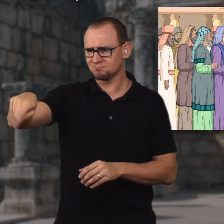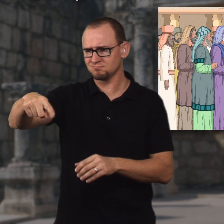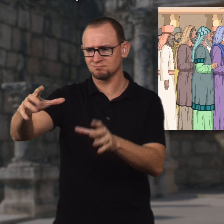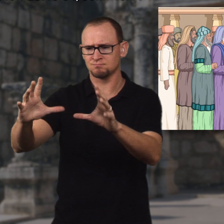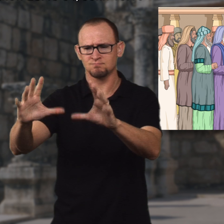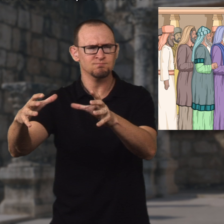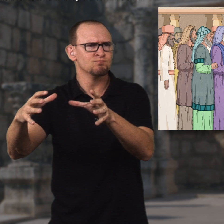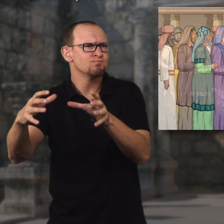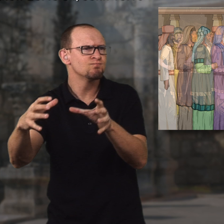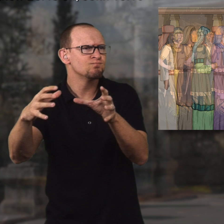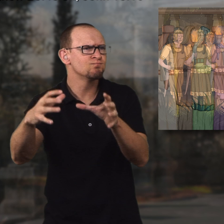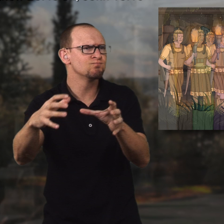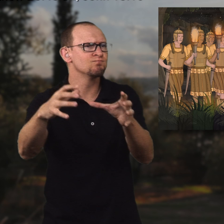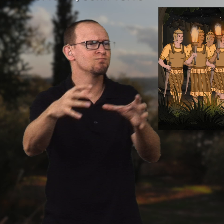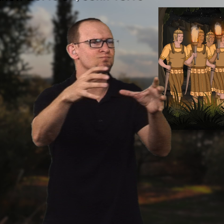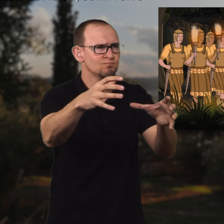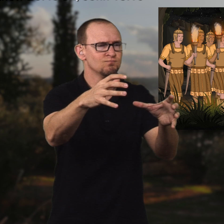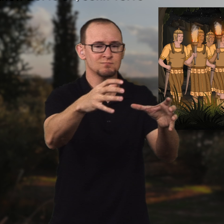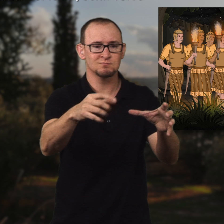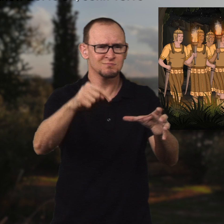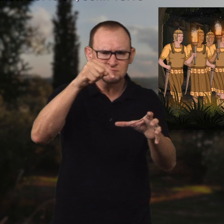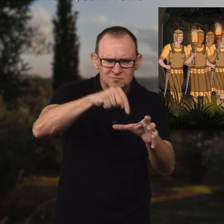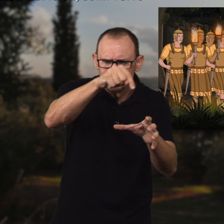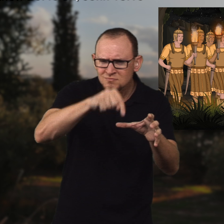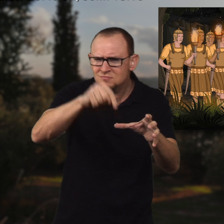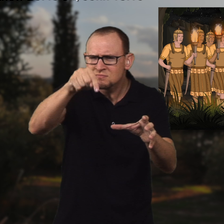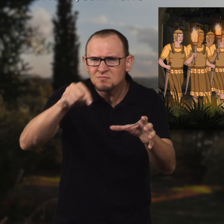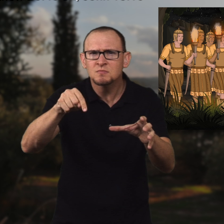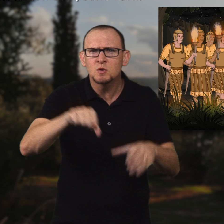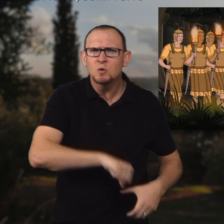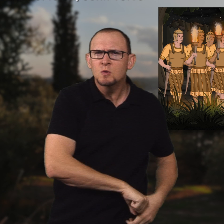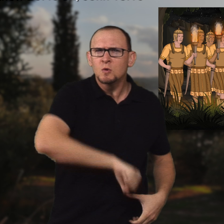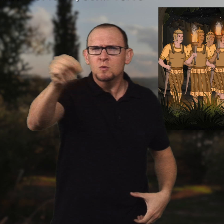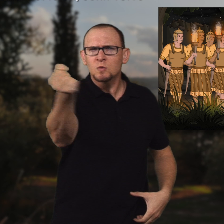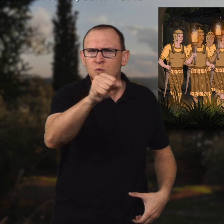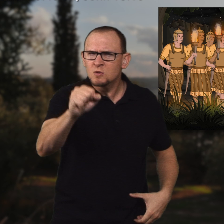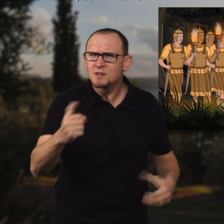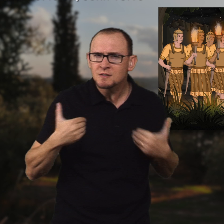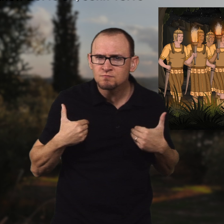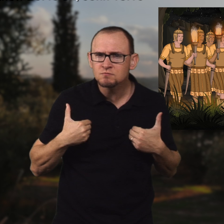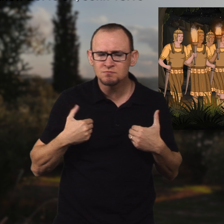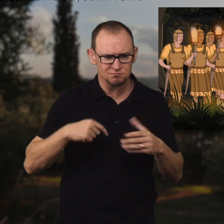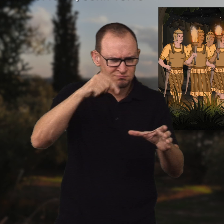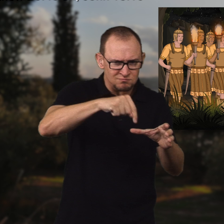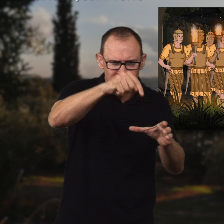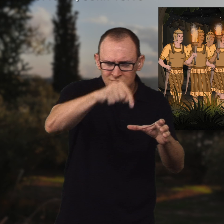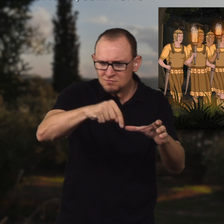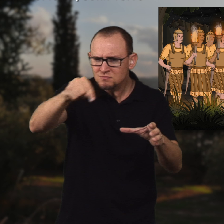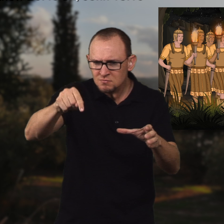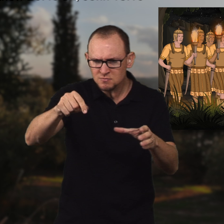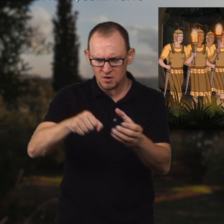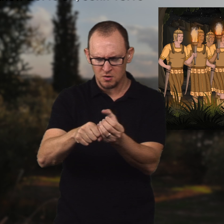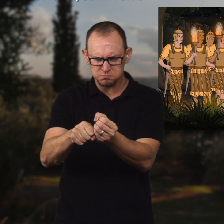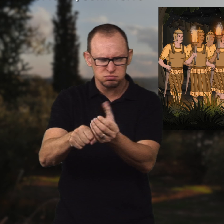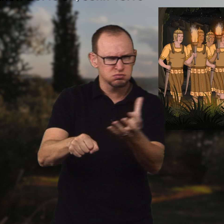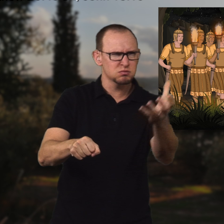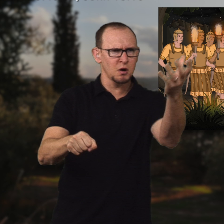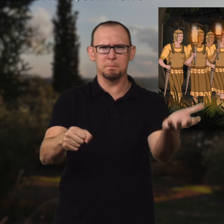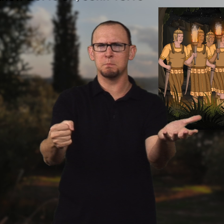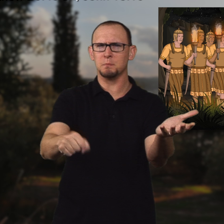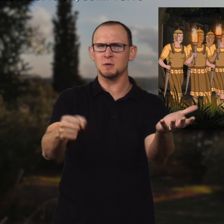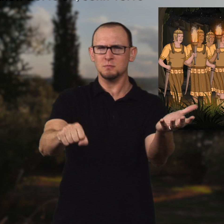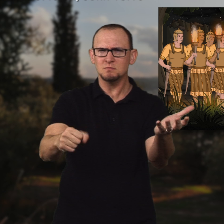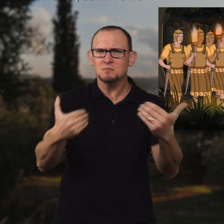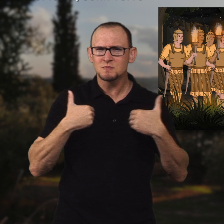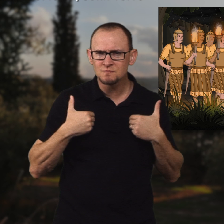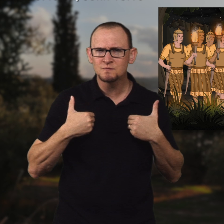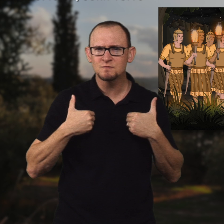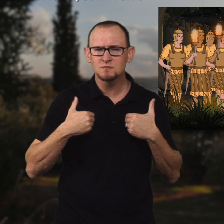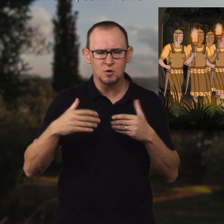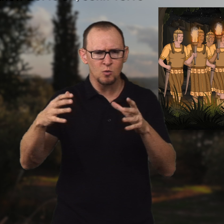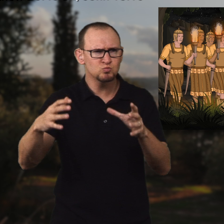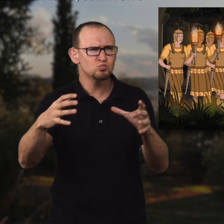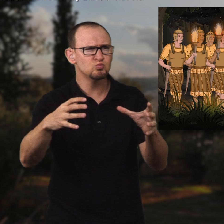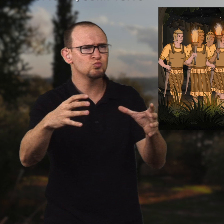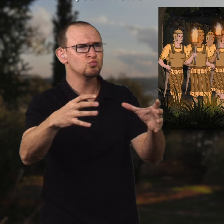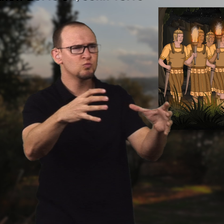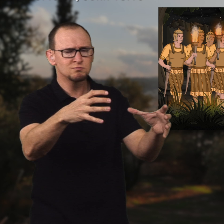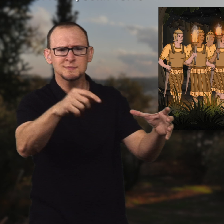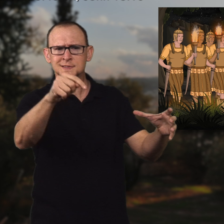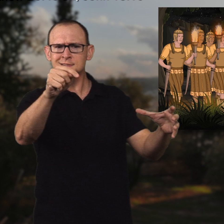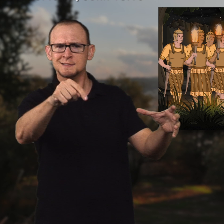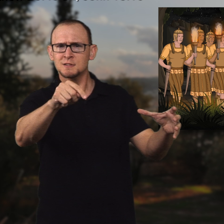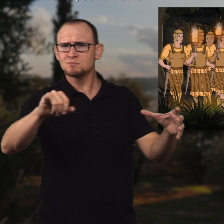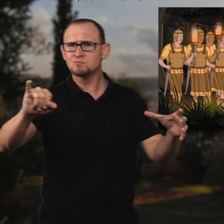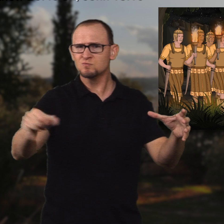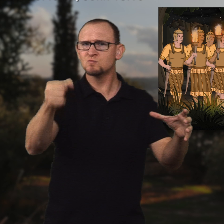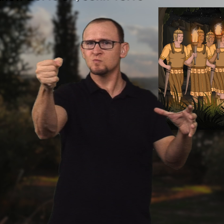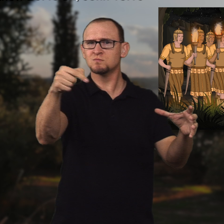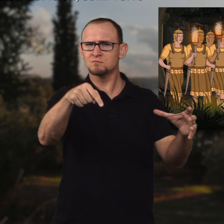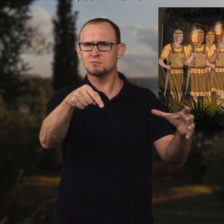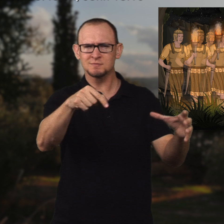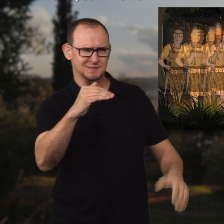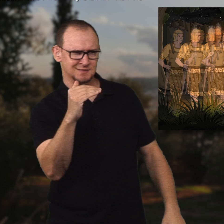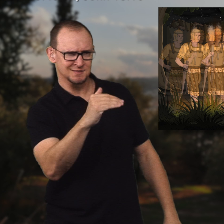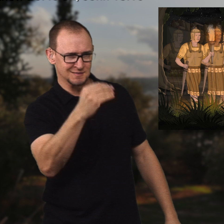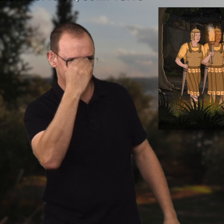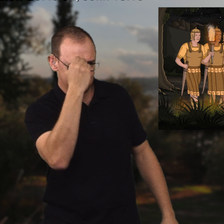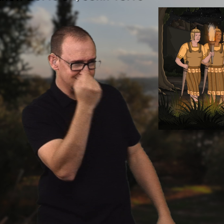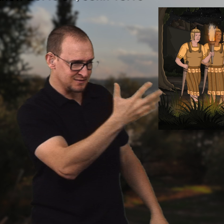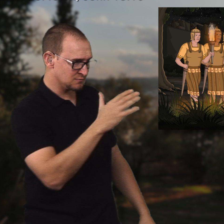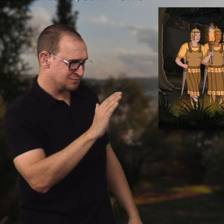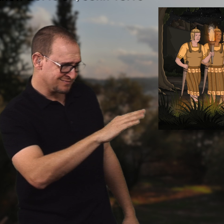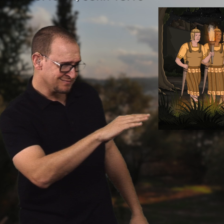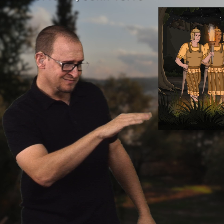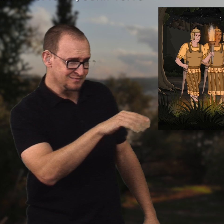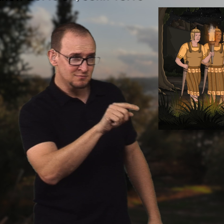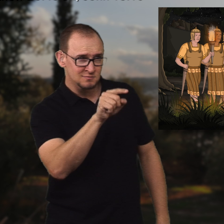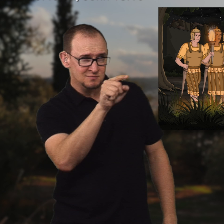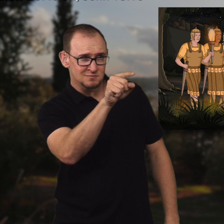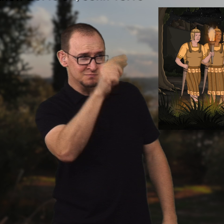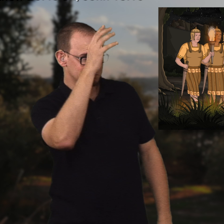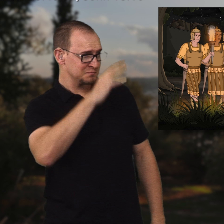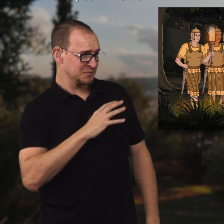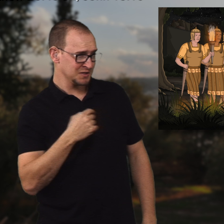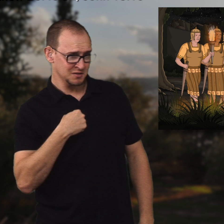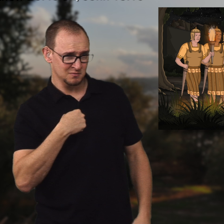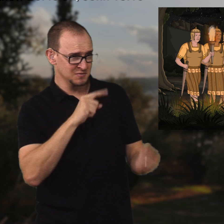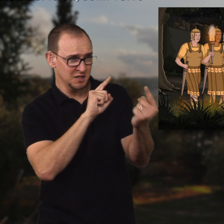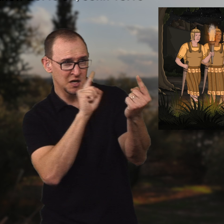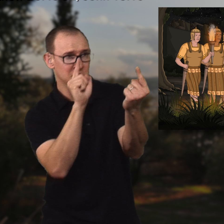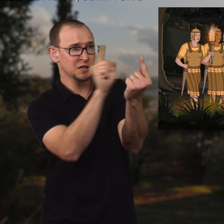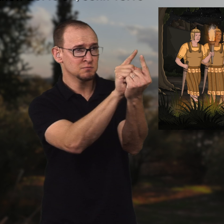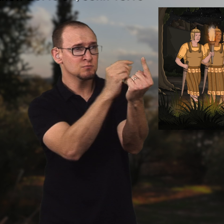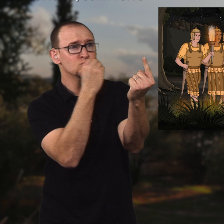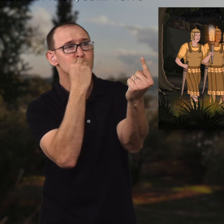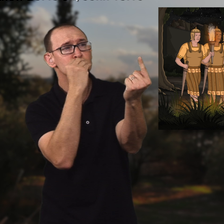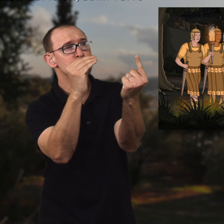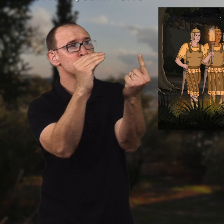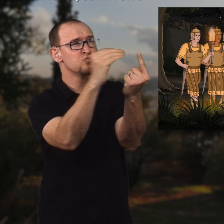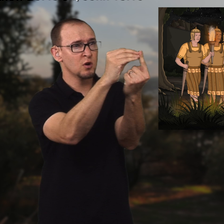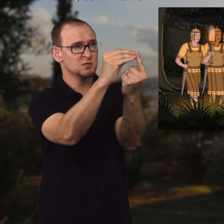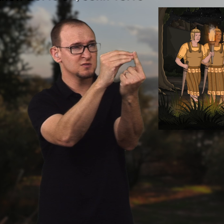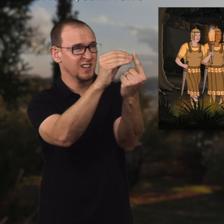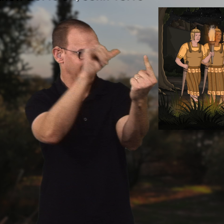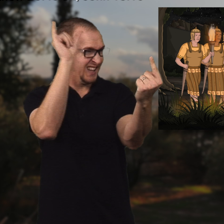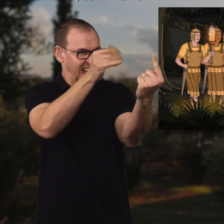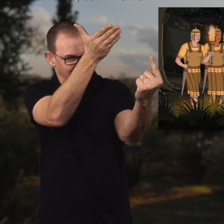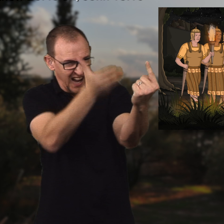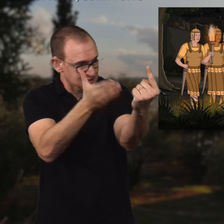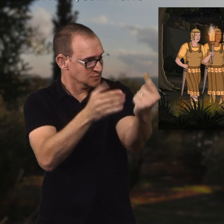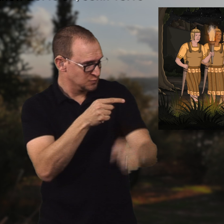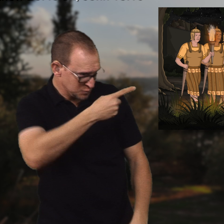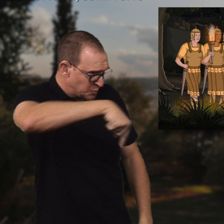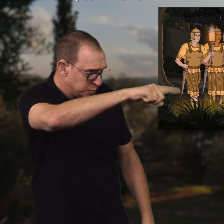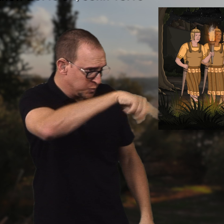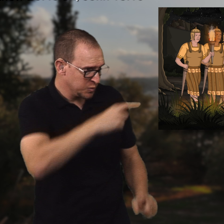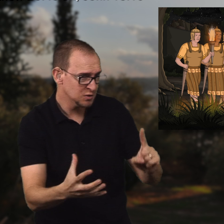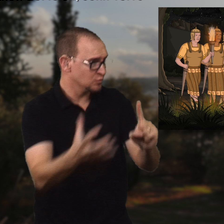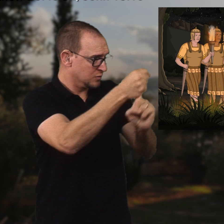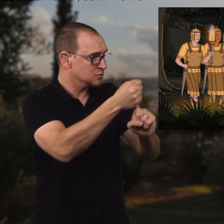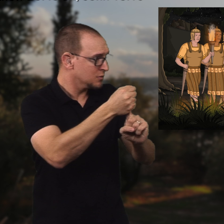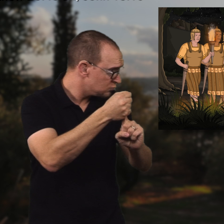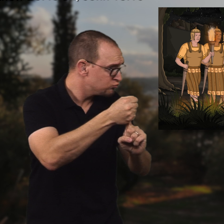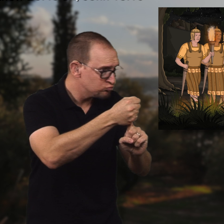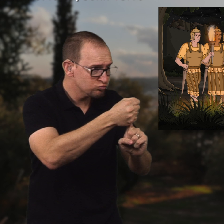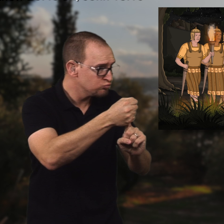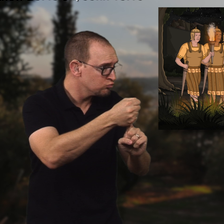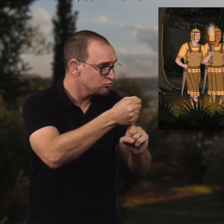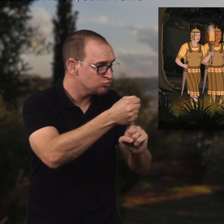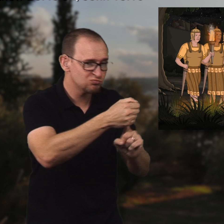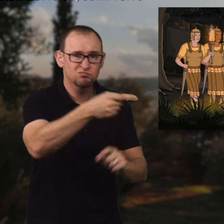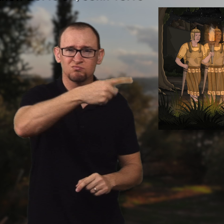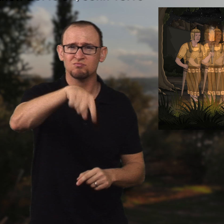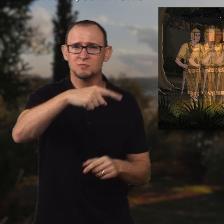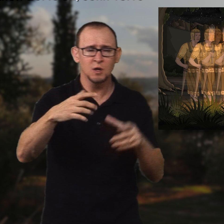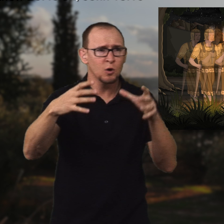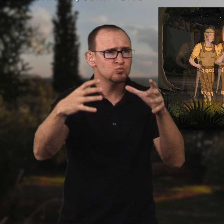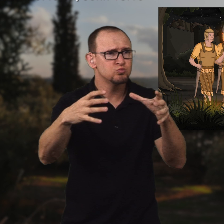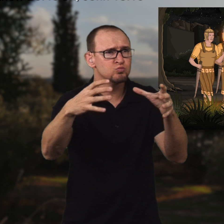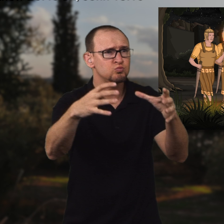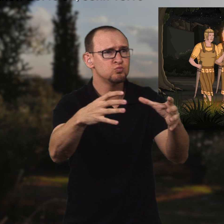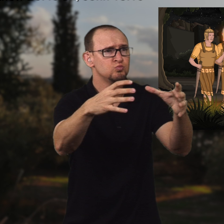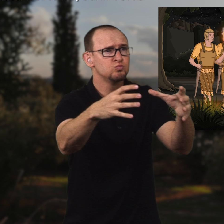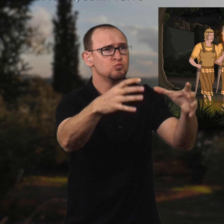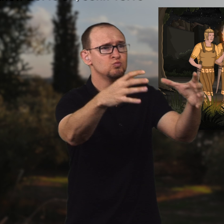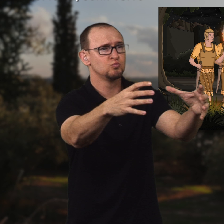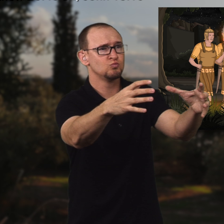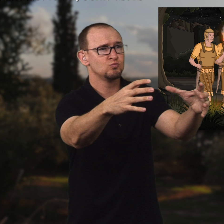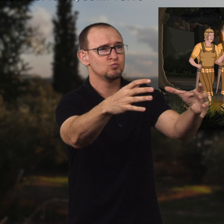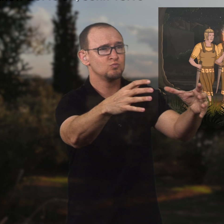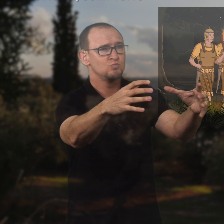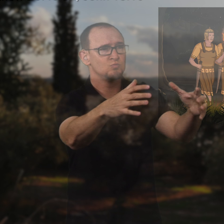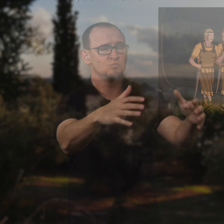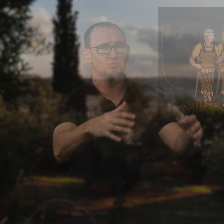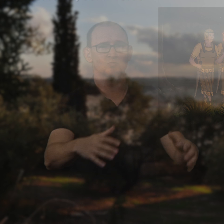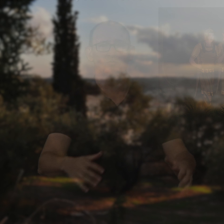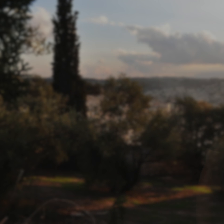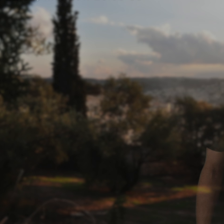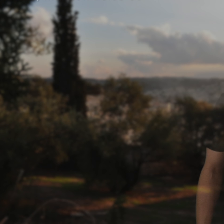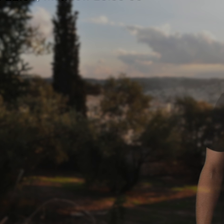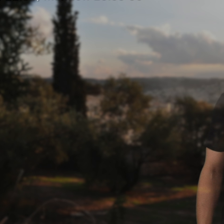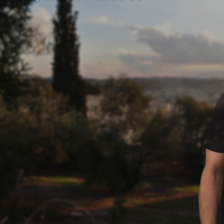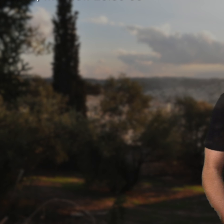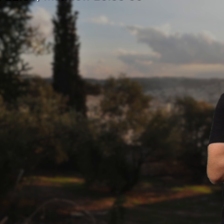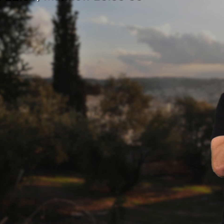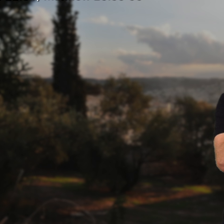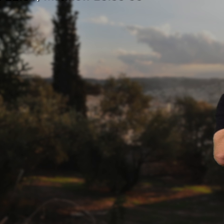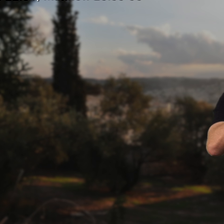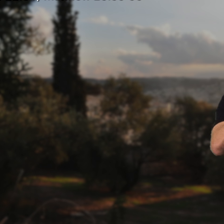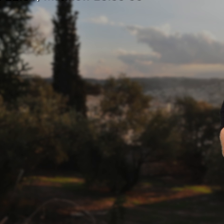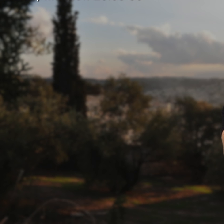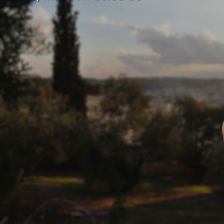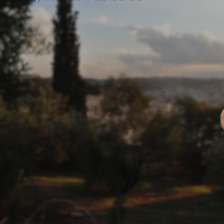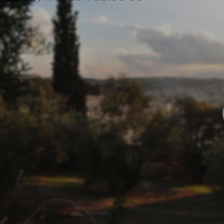While Jesus was still speaking, Judas, one of the Twelve, arrived, accompanied by a large crowd armed with swords and clubs, sent from the chief priests and elders of the people. Now the betrayer had arranged a signal with them: “The One I kiss is the man; arrest Him.” Going directly to Jesus, he said, “Greetings, Rabbi!” and kissed Him. “Friend,” Jesus replied, “do what you came for.” Then the men stepped forward, seized Jesus, and arrested Him. At this, one of Jesus’ companions drew his sword and struck the servant of the high priest, cutting off his ear. “Put your sword back in its place,” Jesus said to him. “For all who draw the sword will die by the sword. Are you not aware that I can call on My Father, and He will at once put at My disposal more than twelve legions of angels? But how then would the Scriptures be fulfilled that say it must happen this way?” Then Simon Peter drew his sword and struck the servant of the high priest, cutting off his right ear. The servant’s name was Malchus.